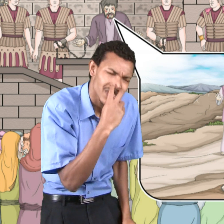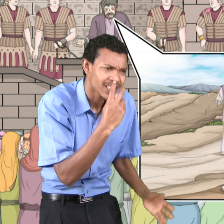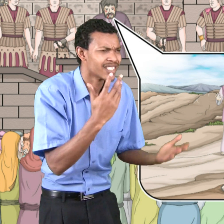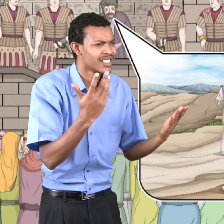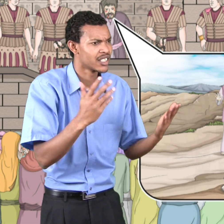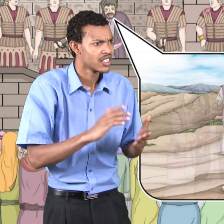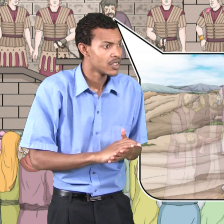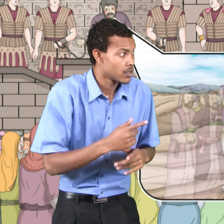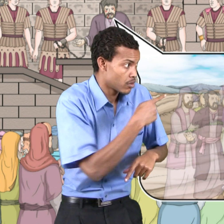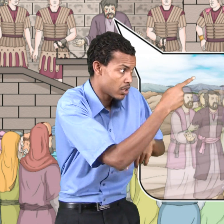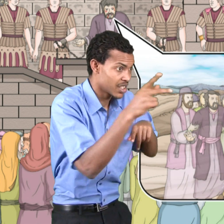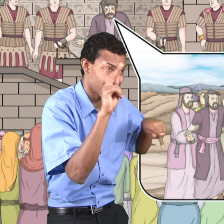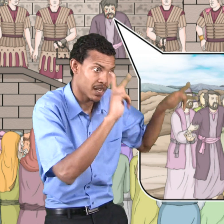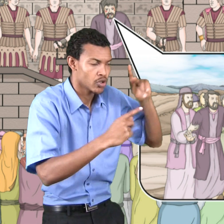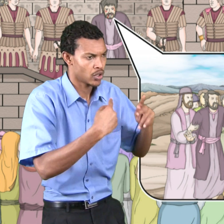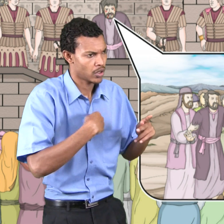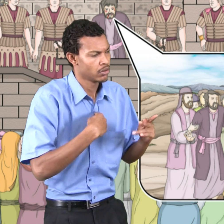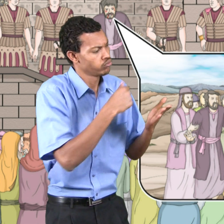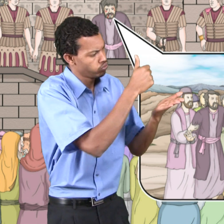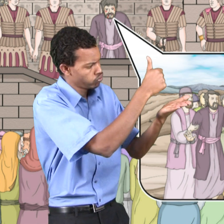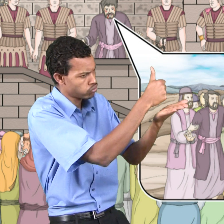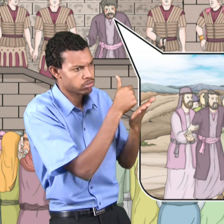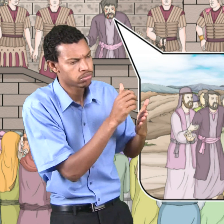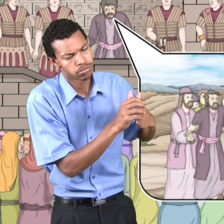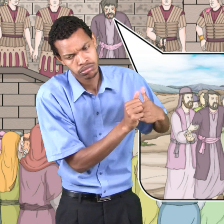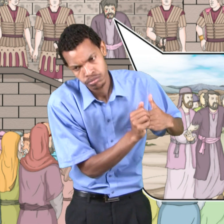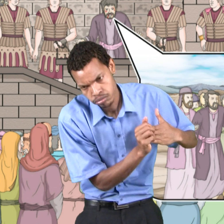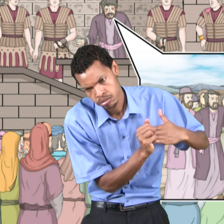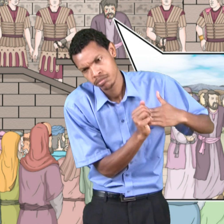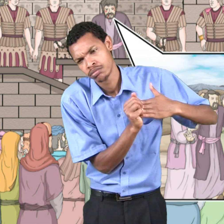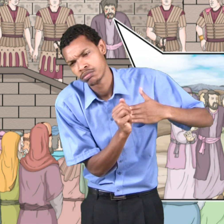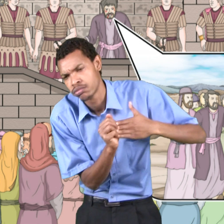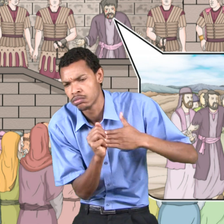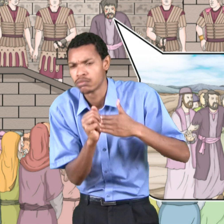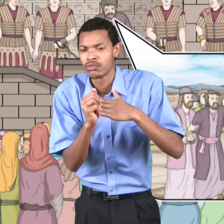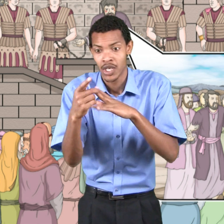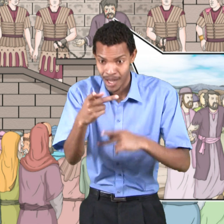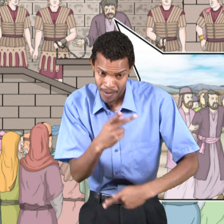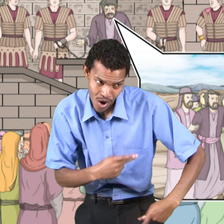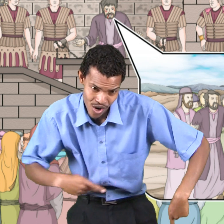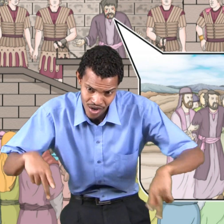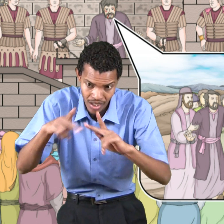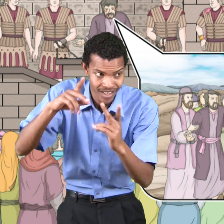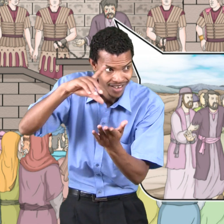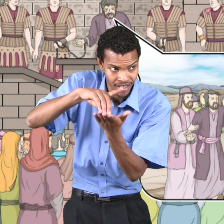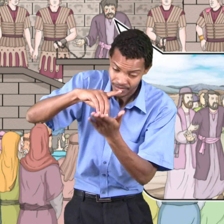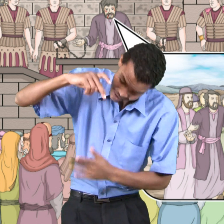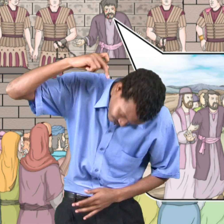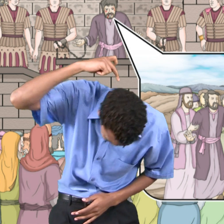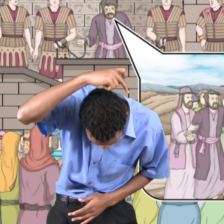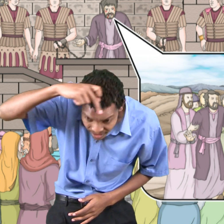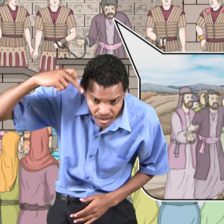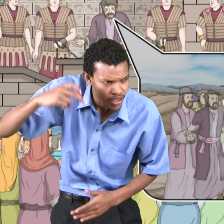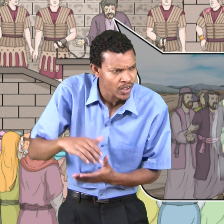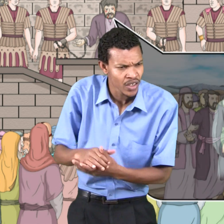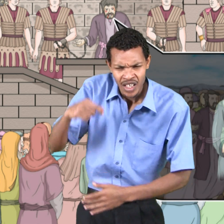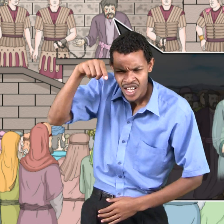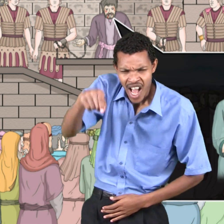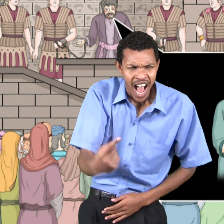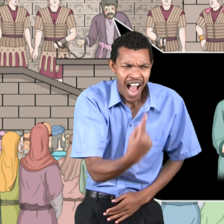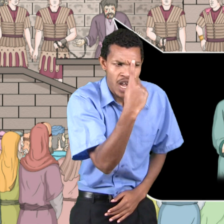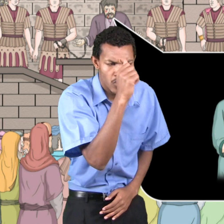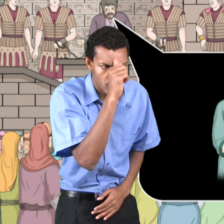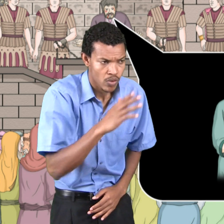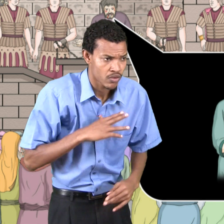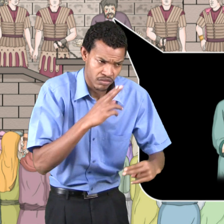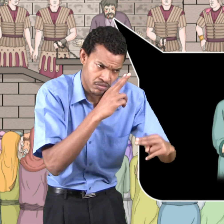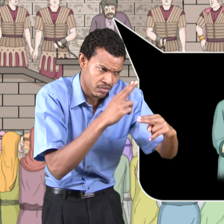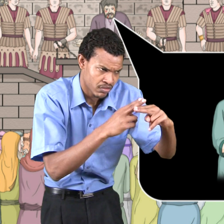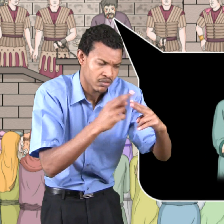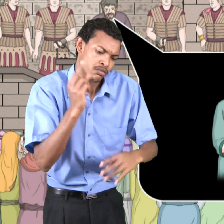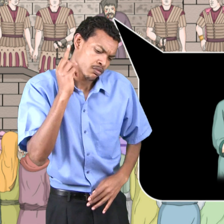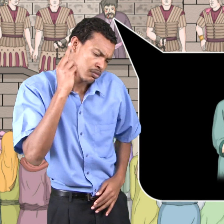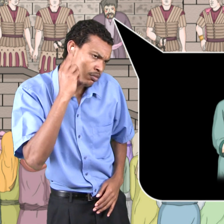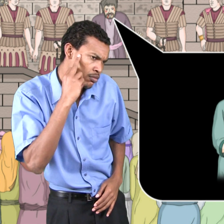Because the brilliance of the light had blinded me, my companions led me by the hand into Damascus.